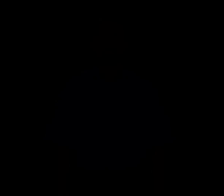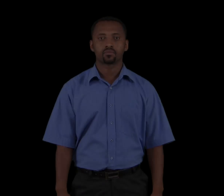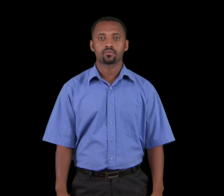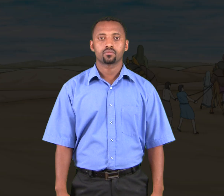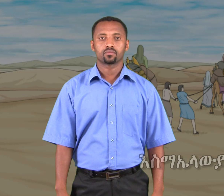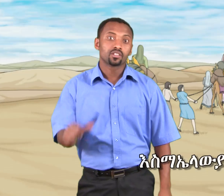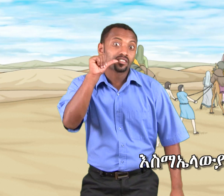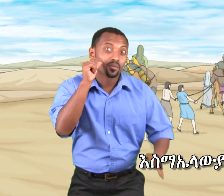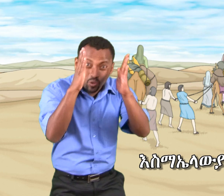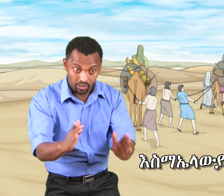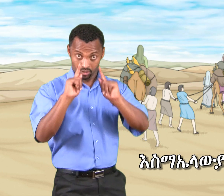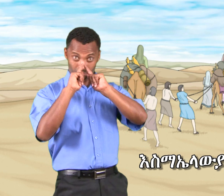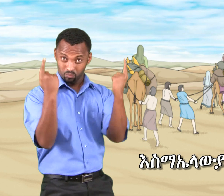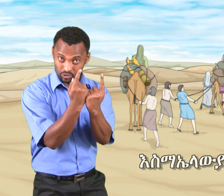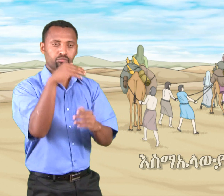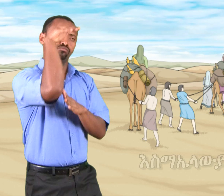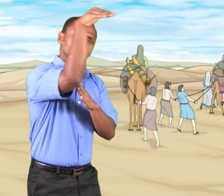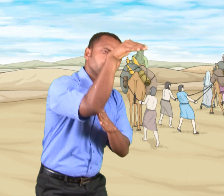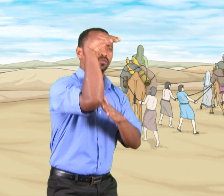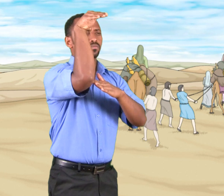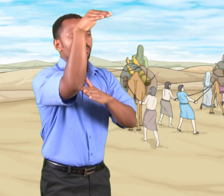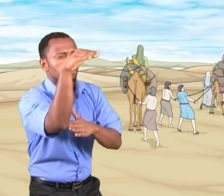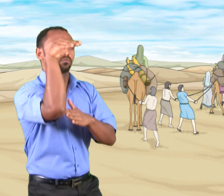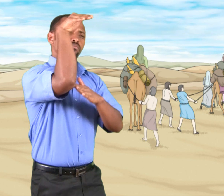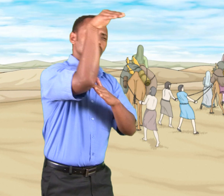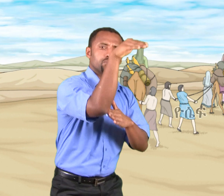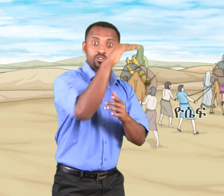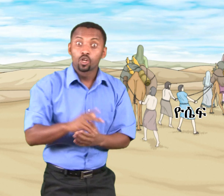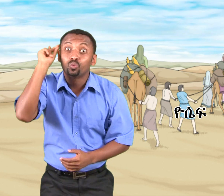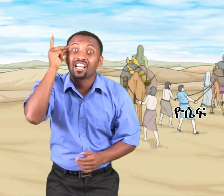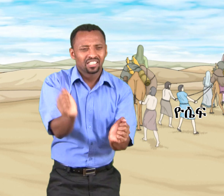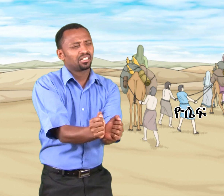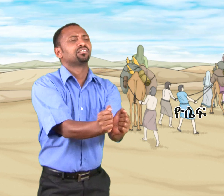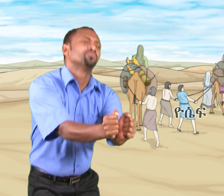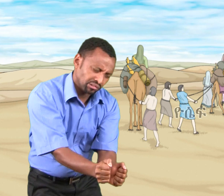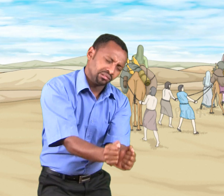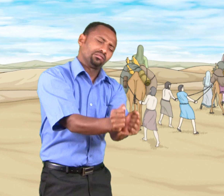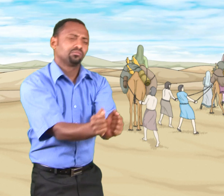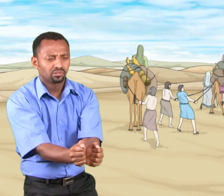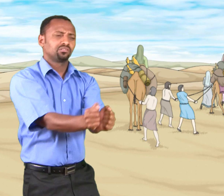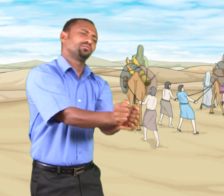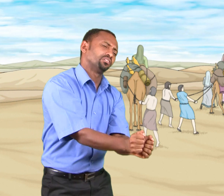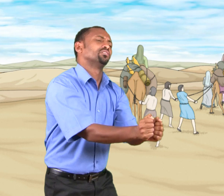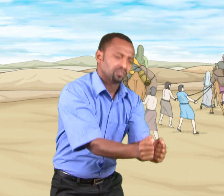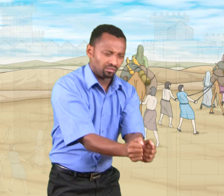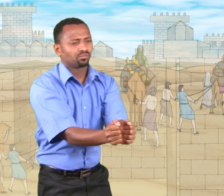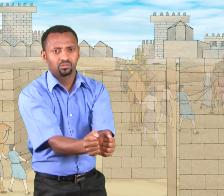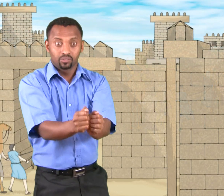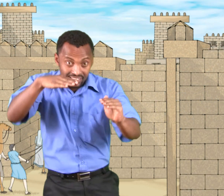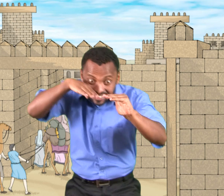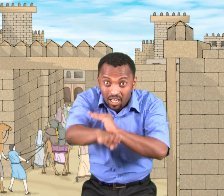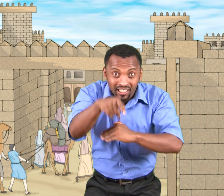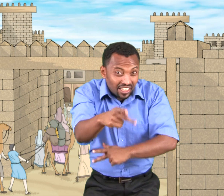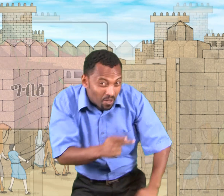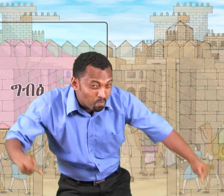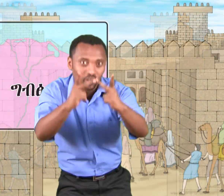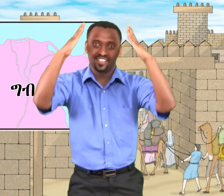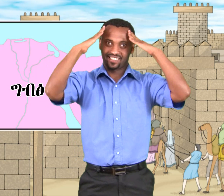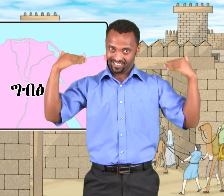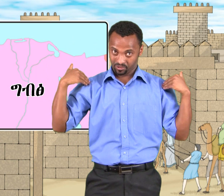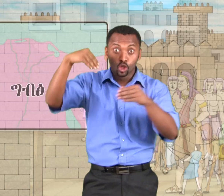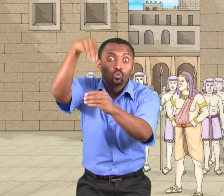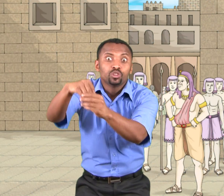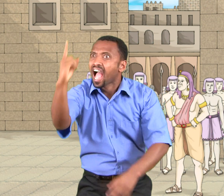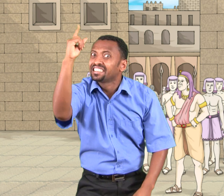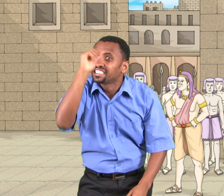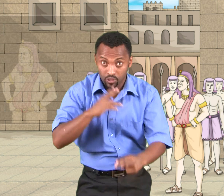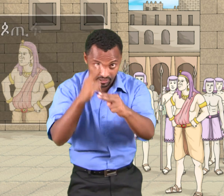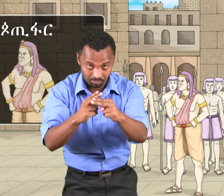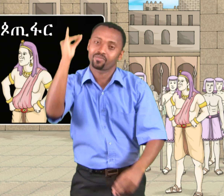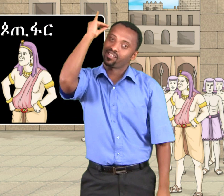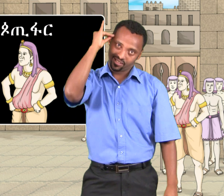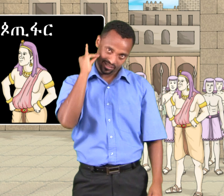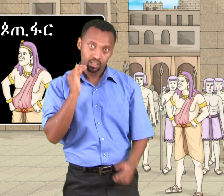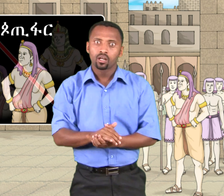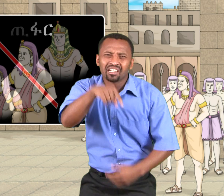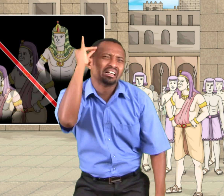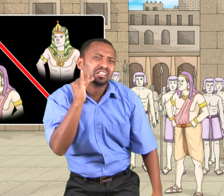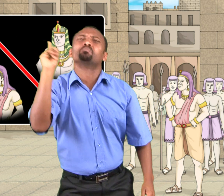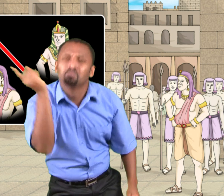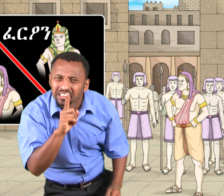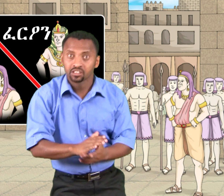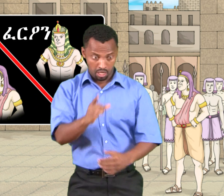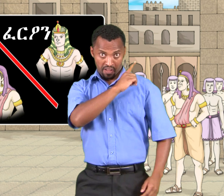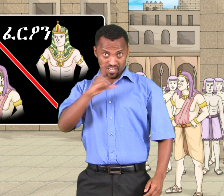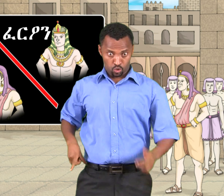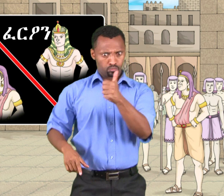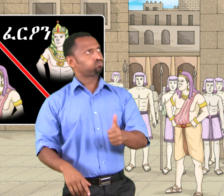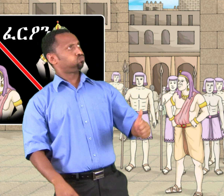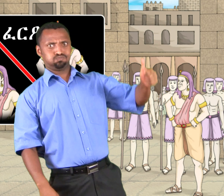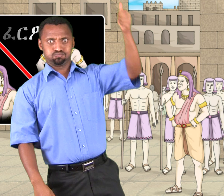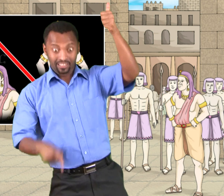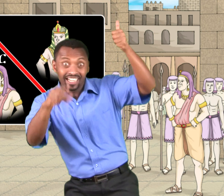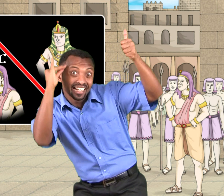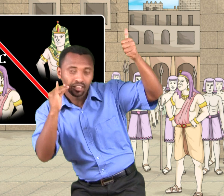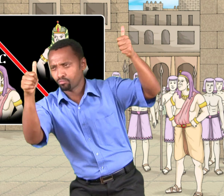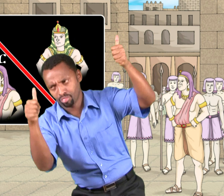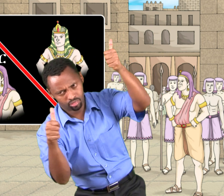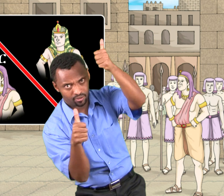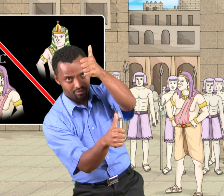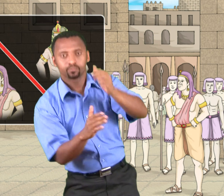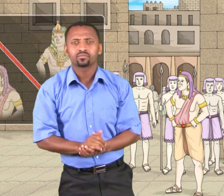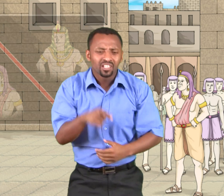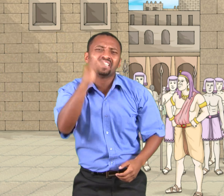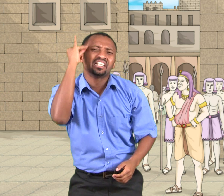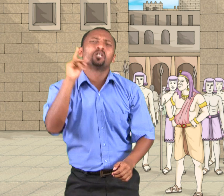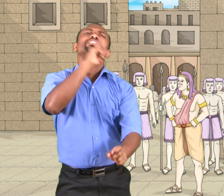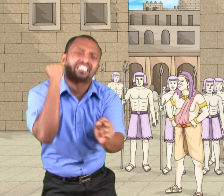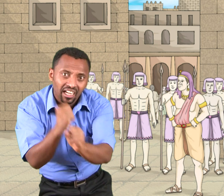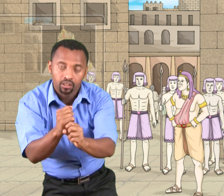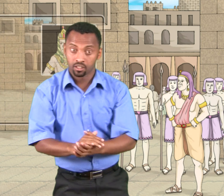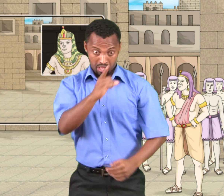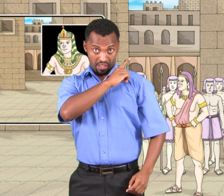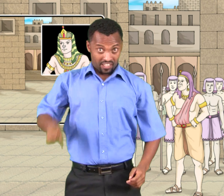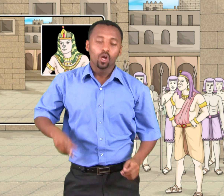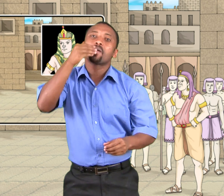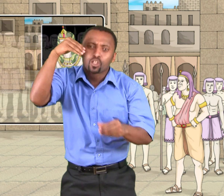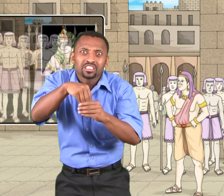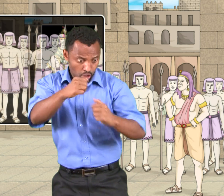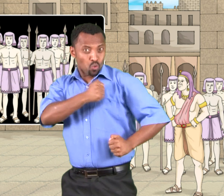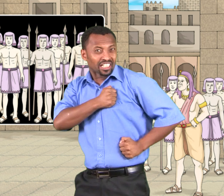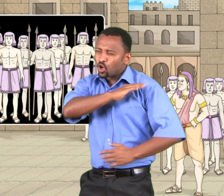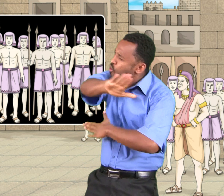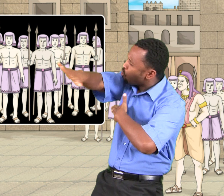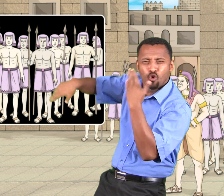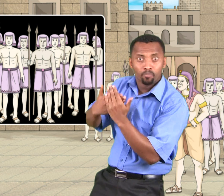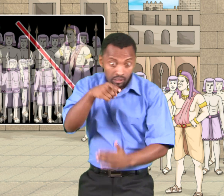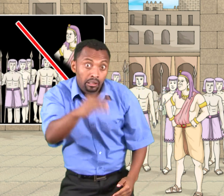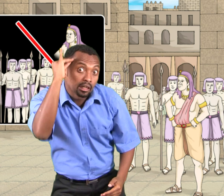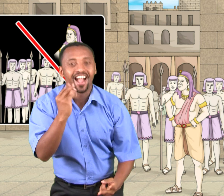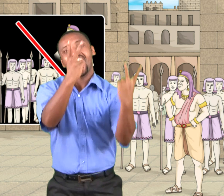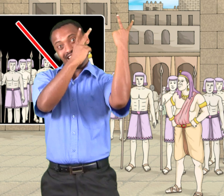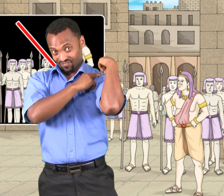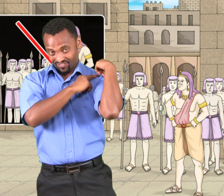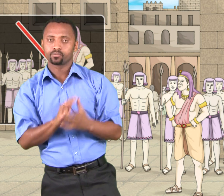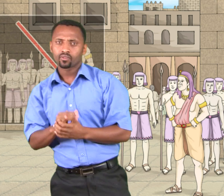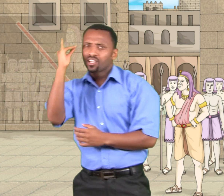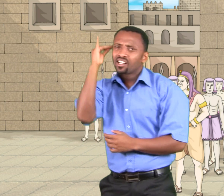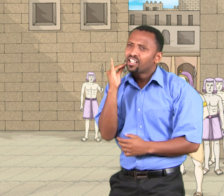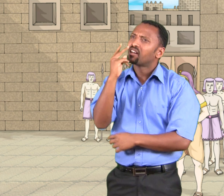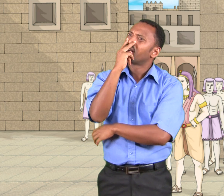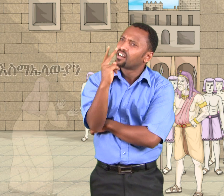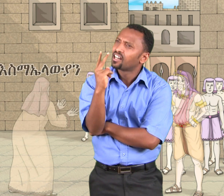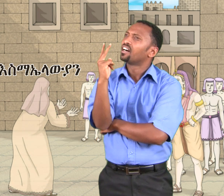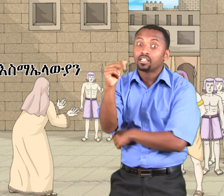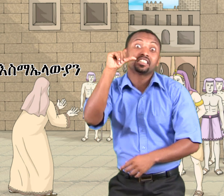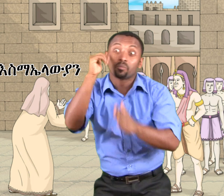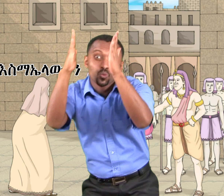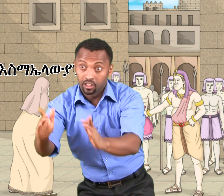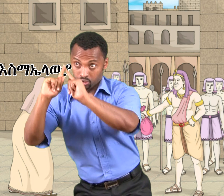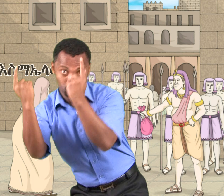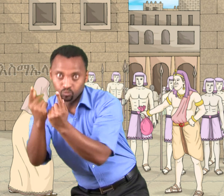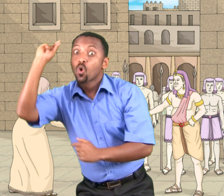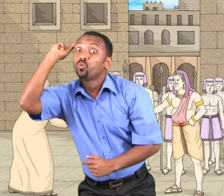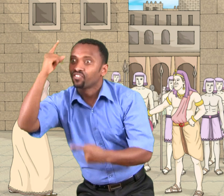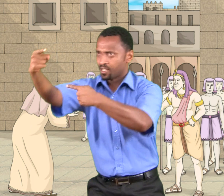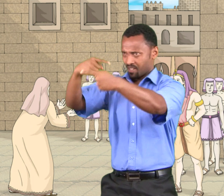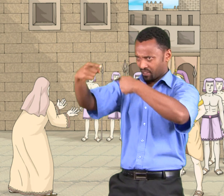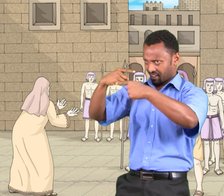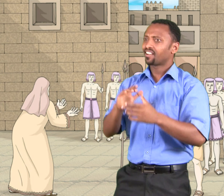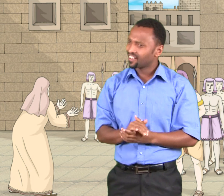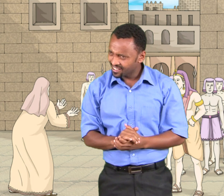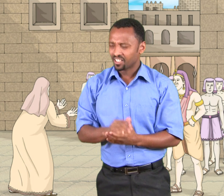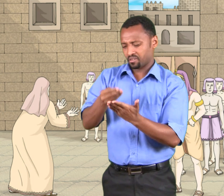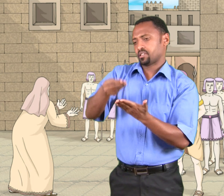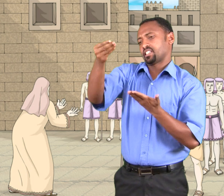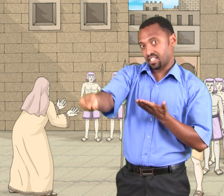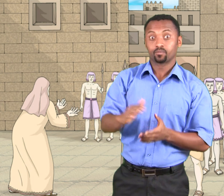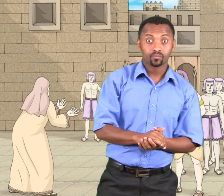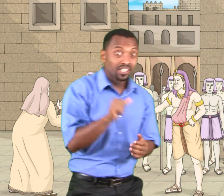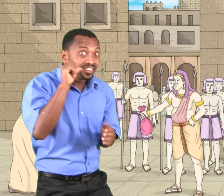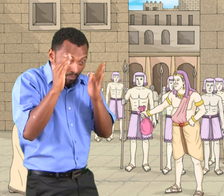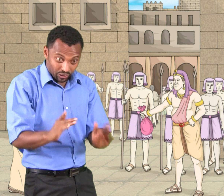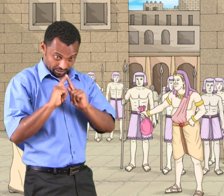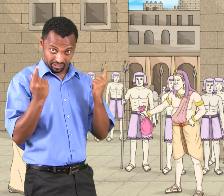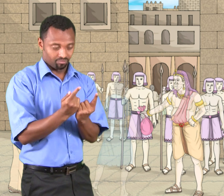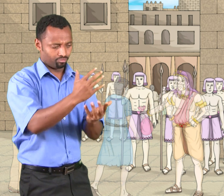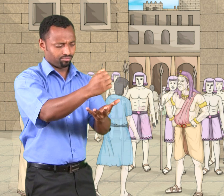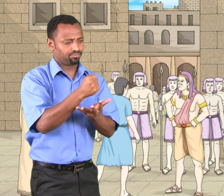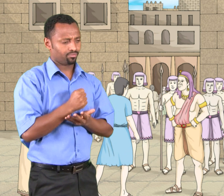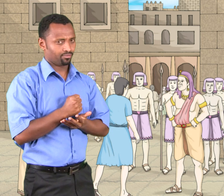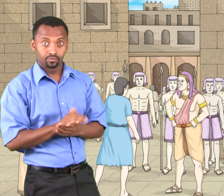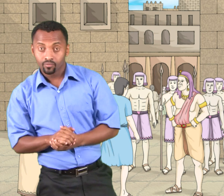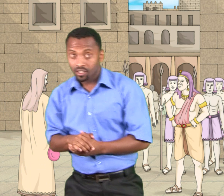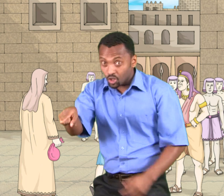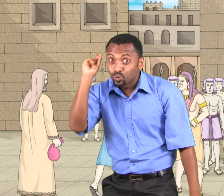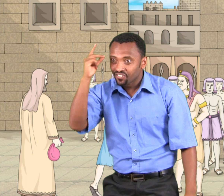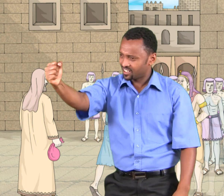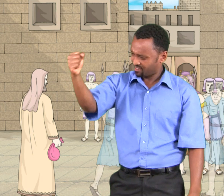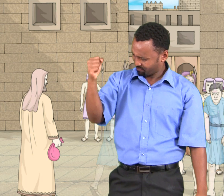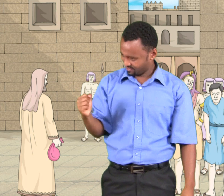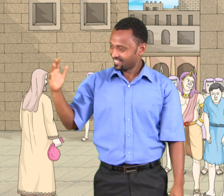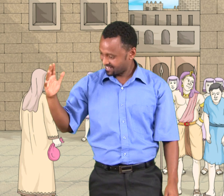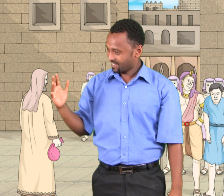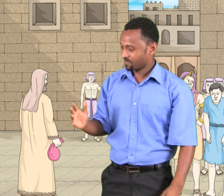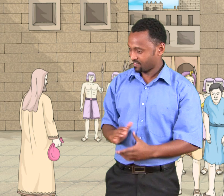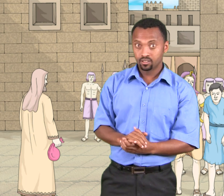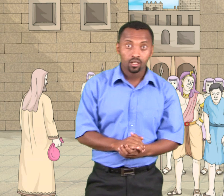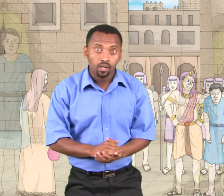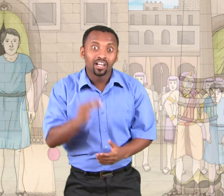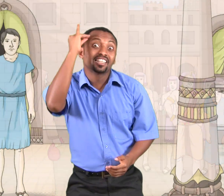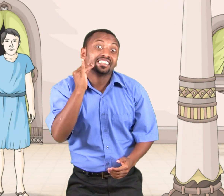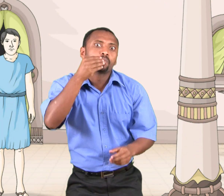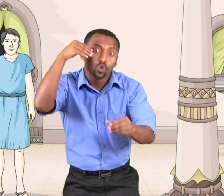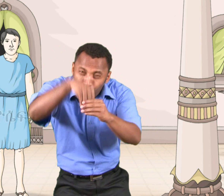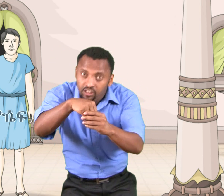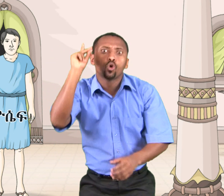Meanwhile, Joseph had been taken down to Egypt, where an Egyptian named Potiphar, an officer of Pharaoh and captain of the guard, bought him from the Ishmaelites who had taken him there.